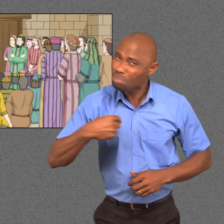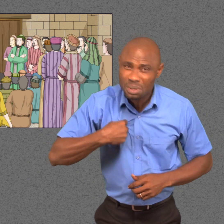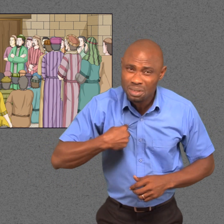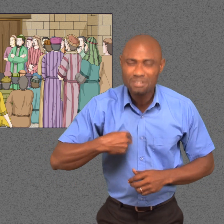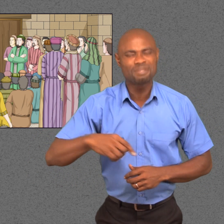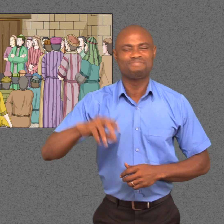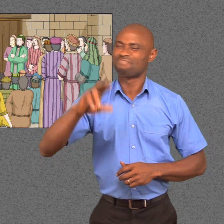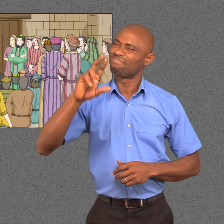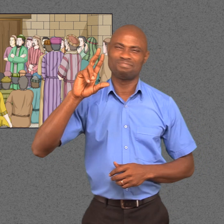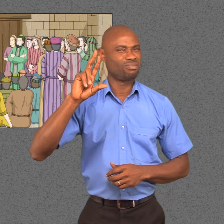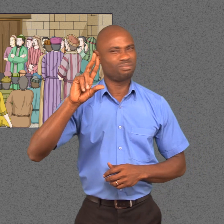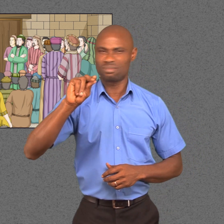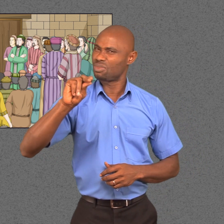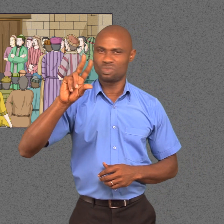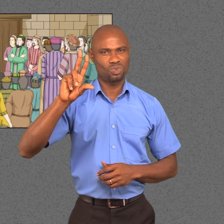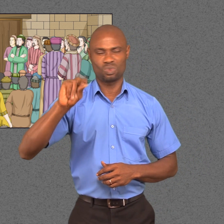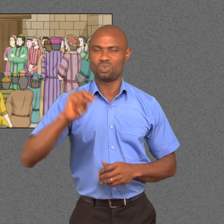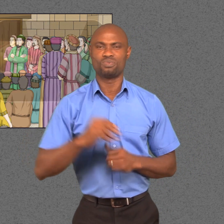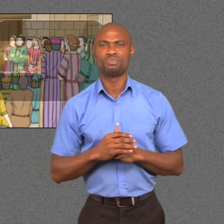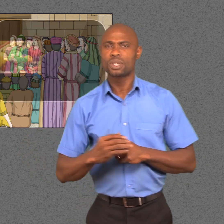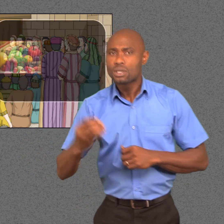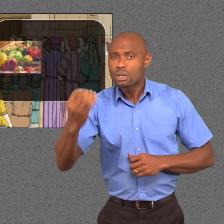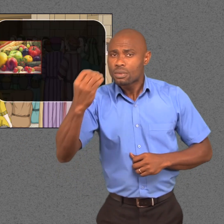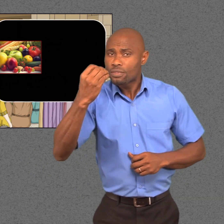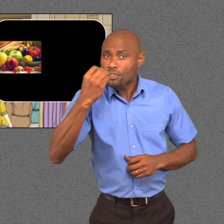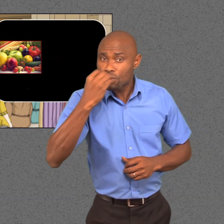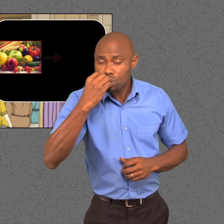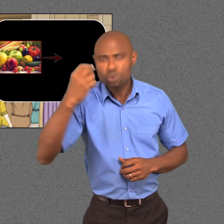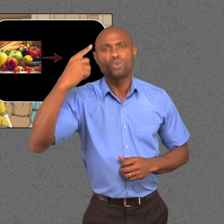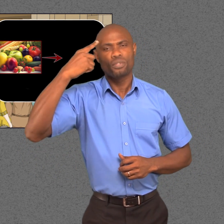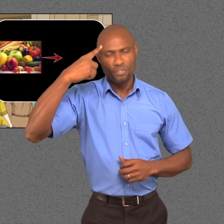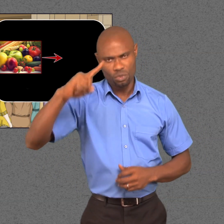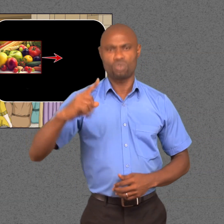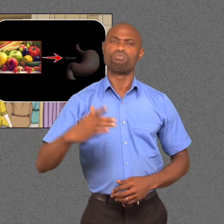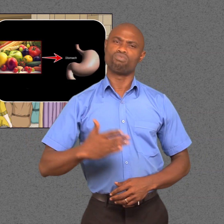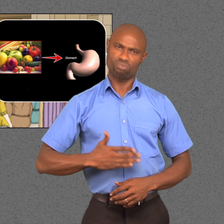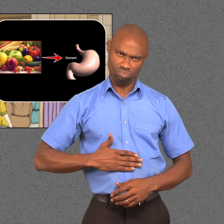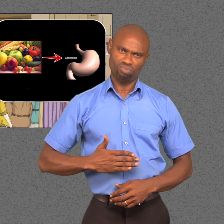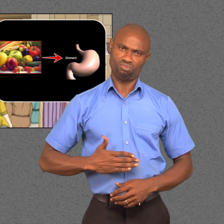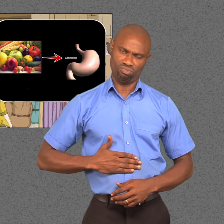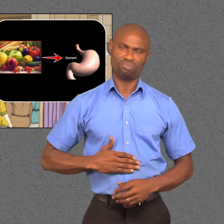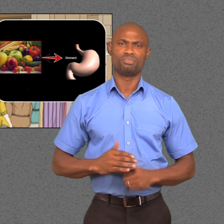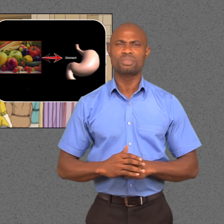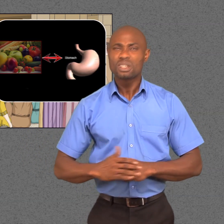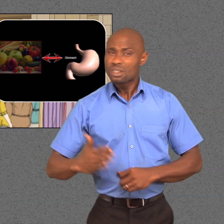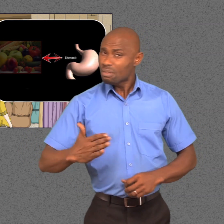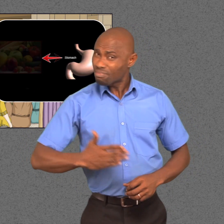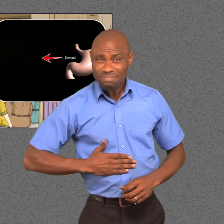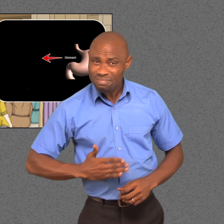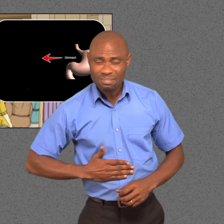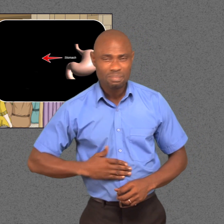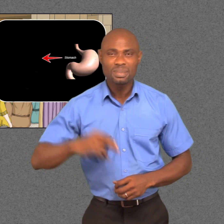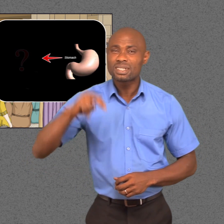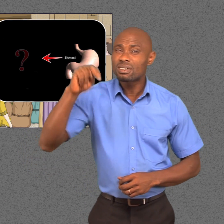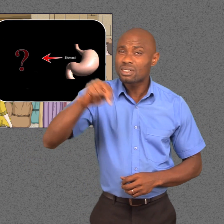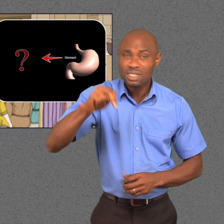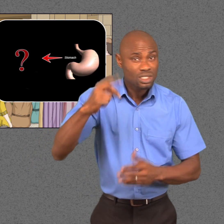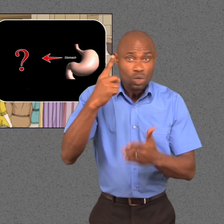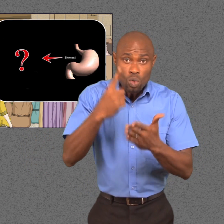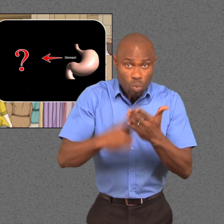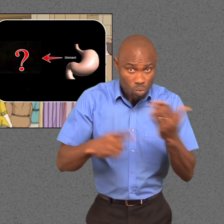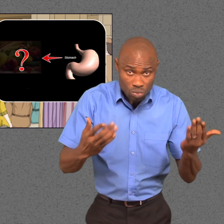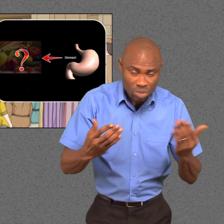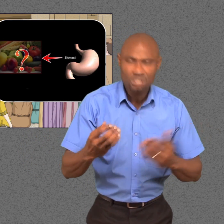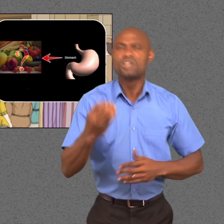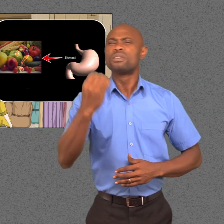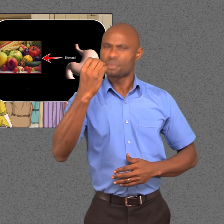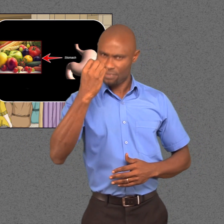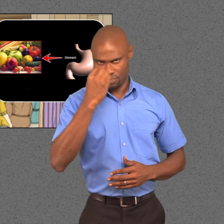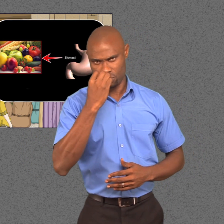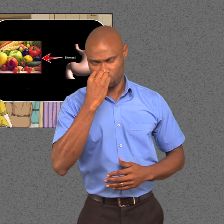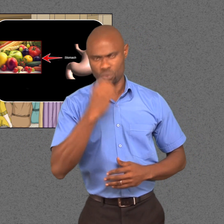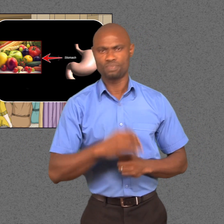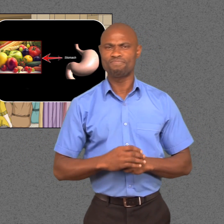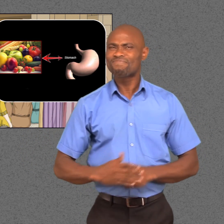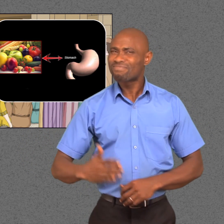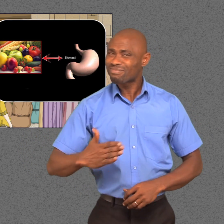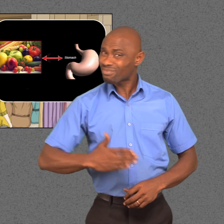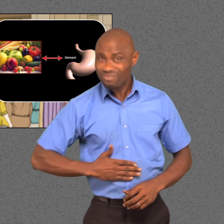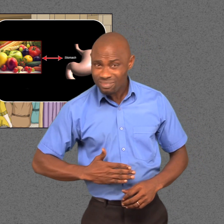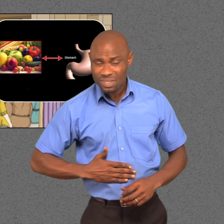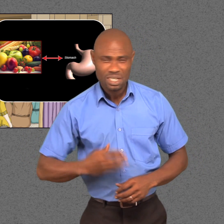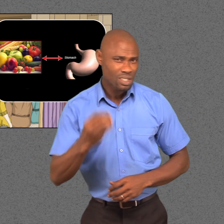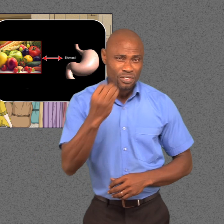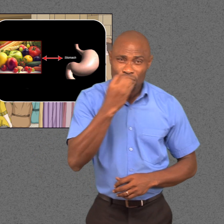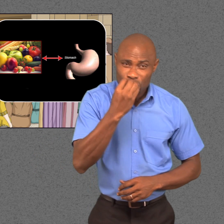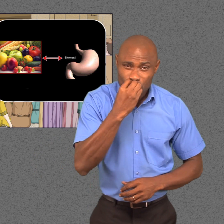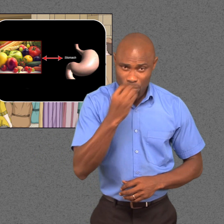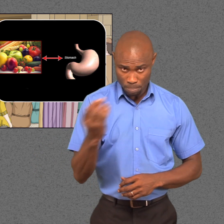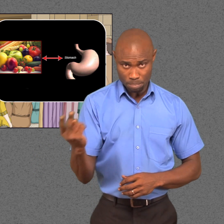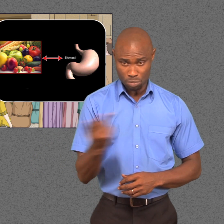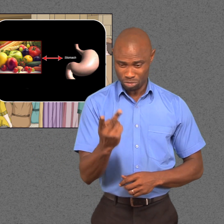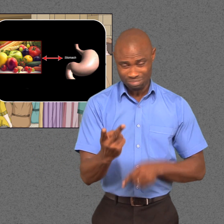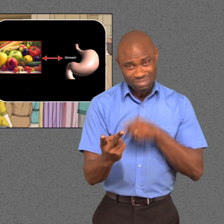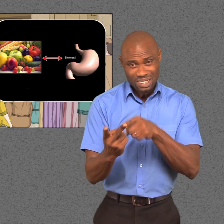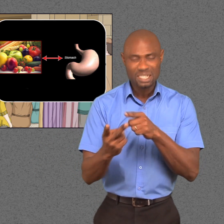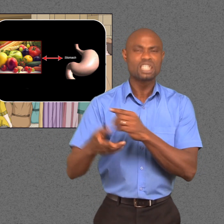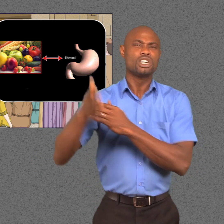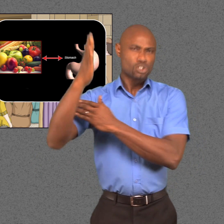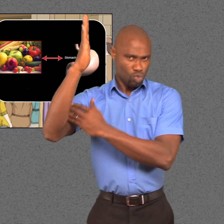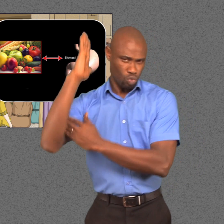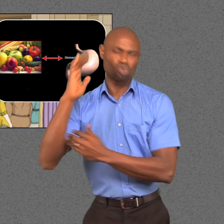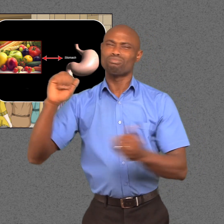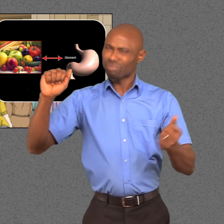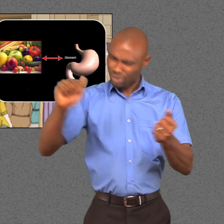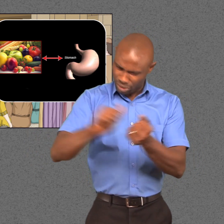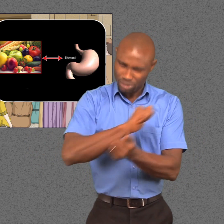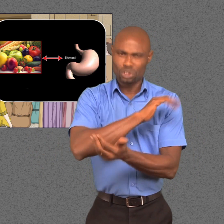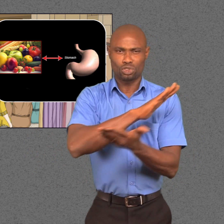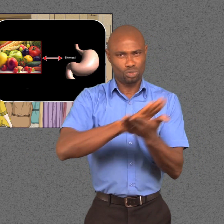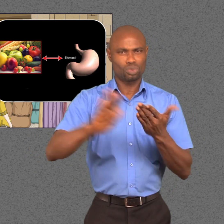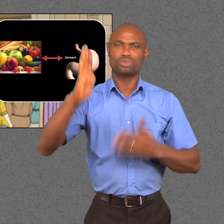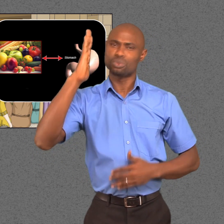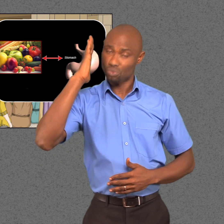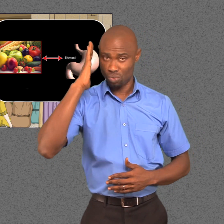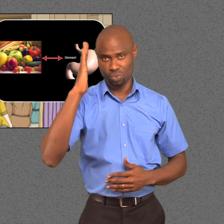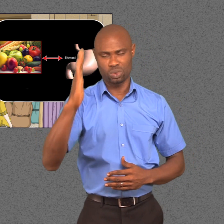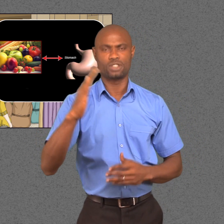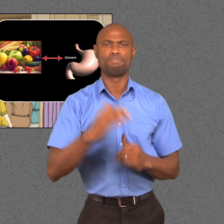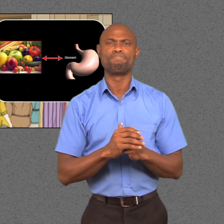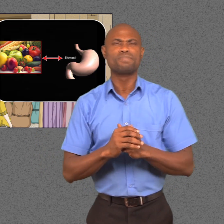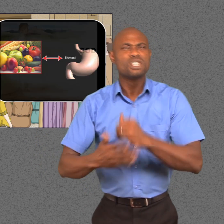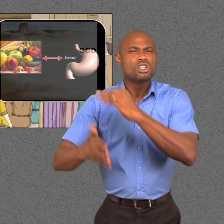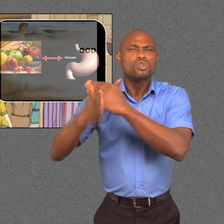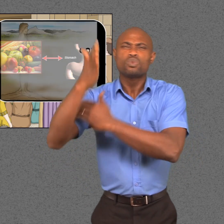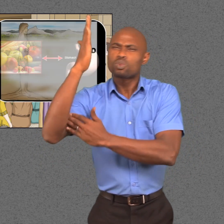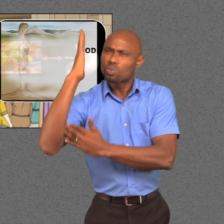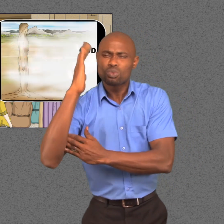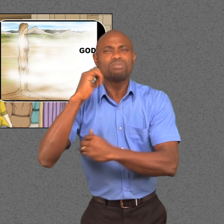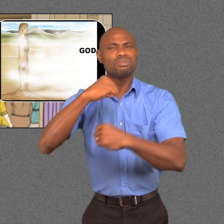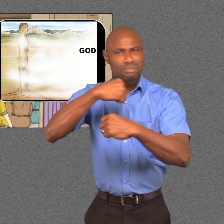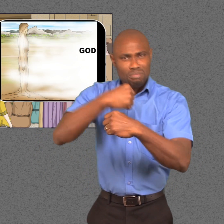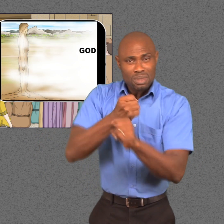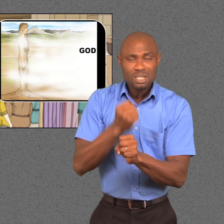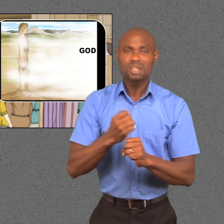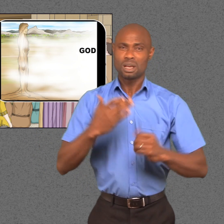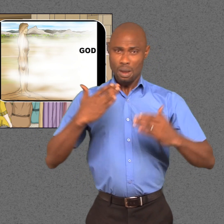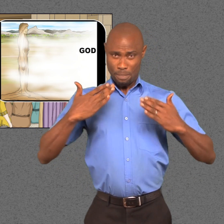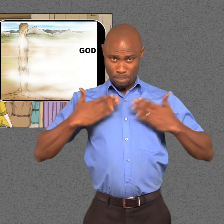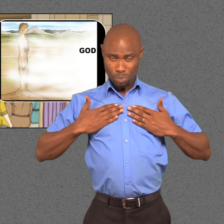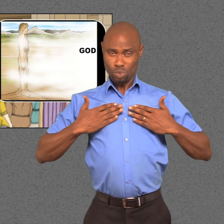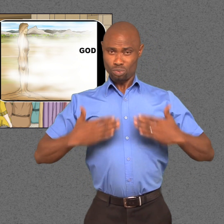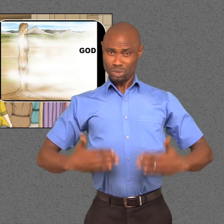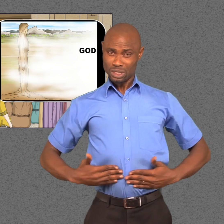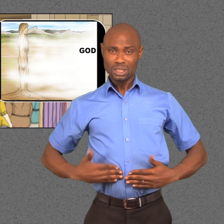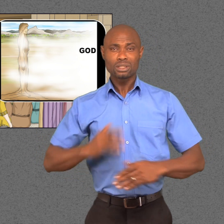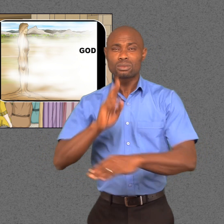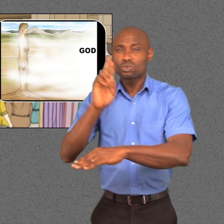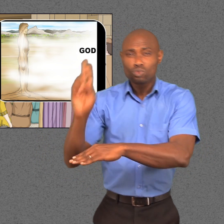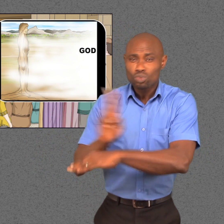“Food for the stomach and the stomach for food,” but God will destroy them both.